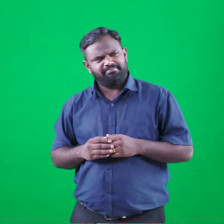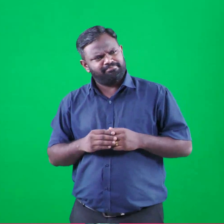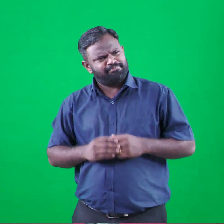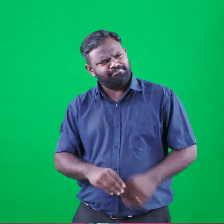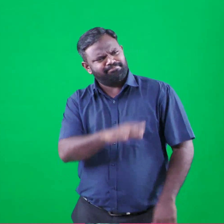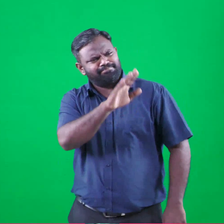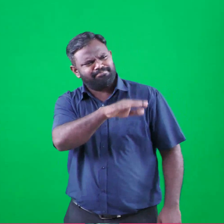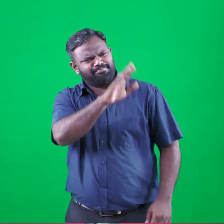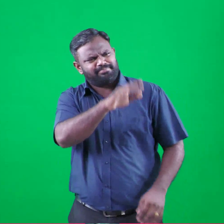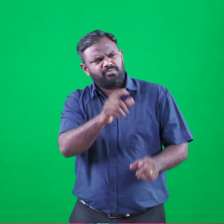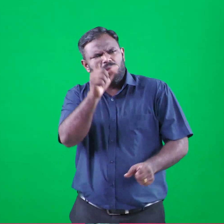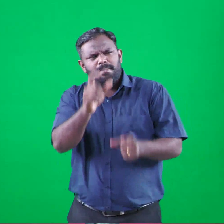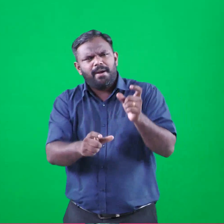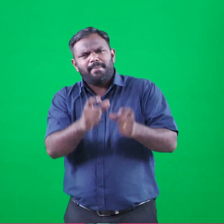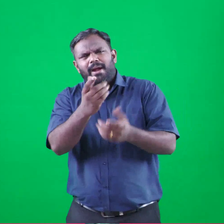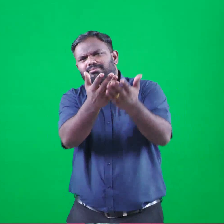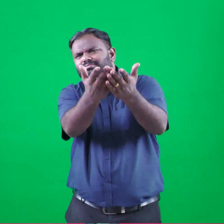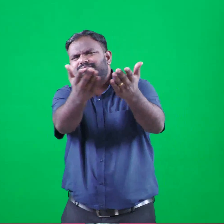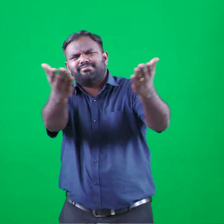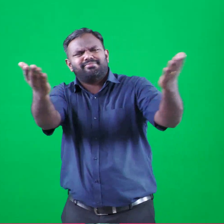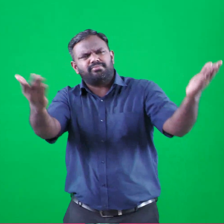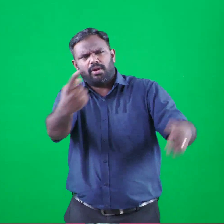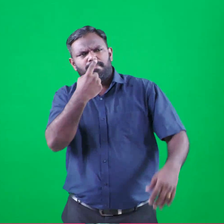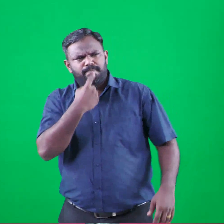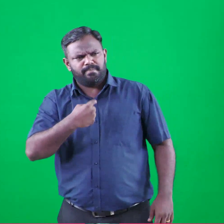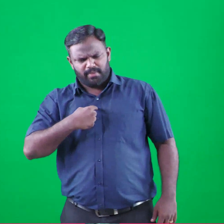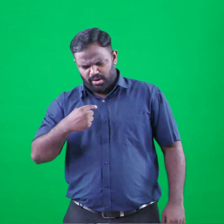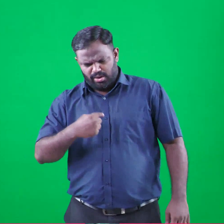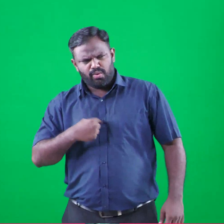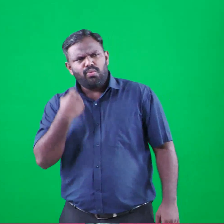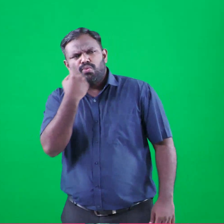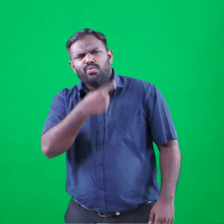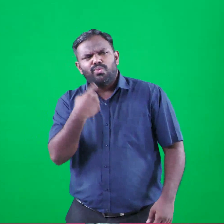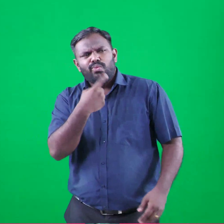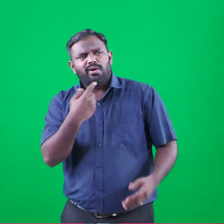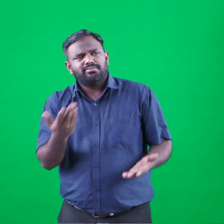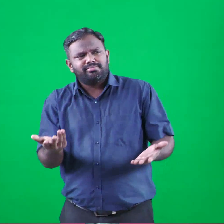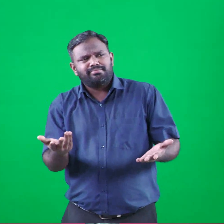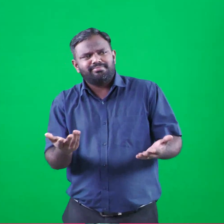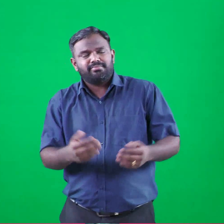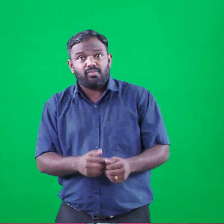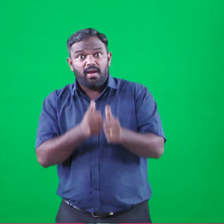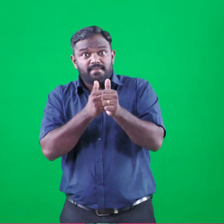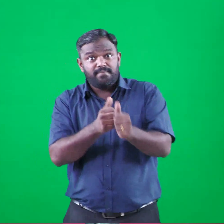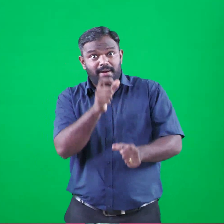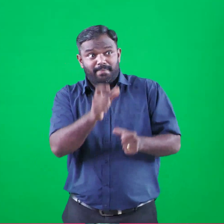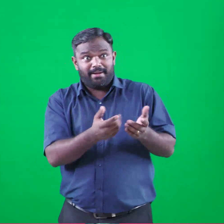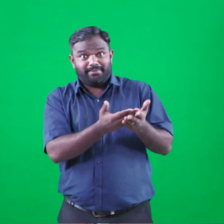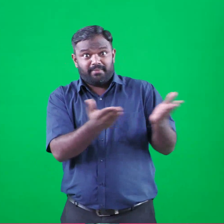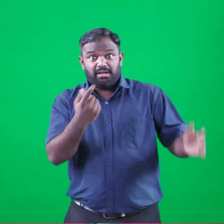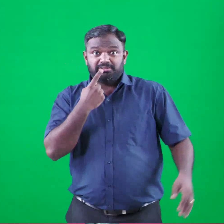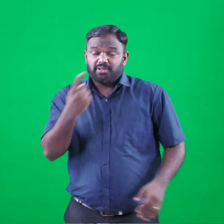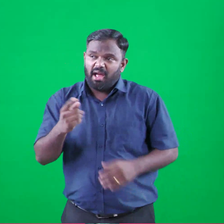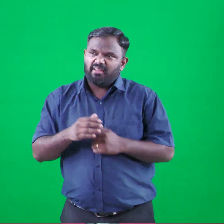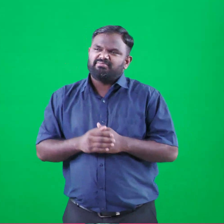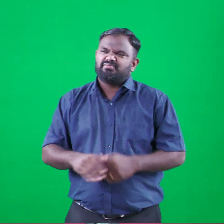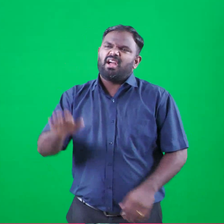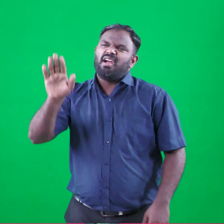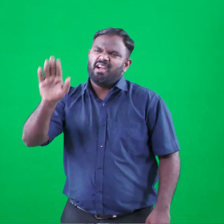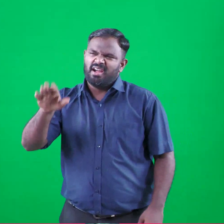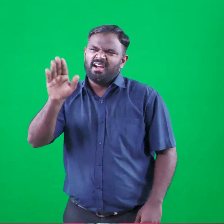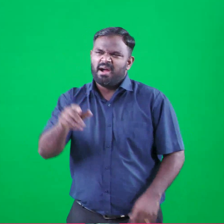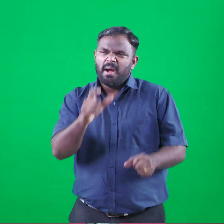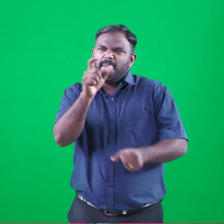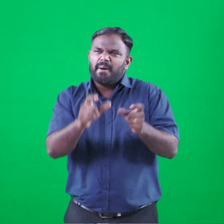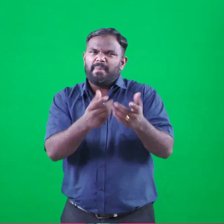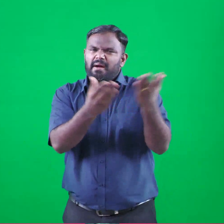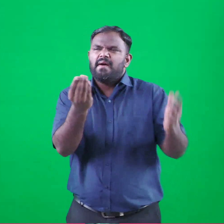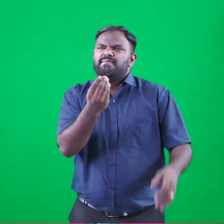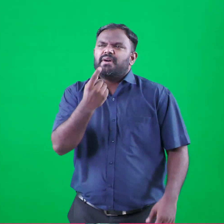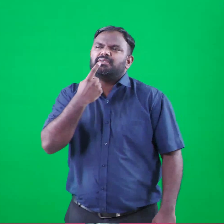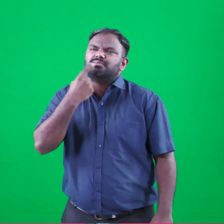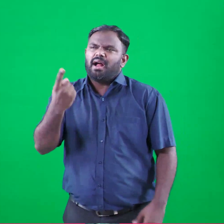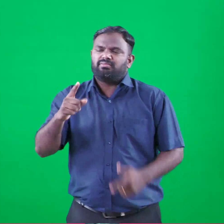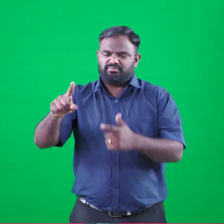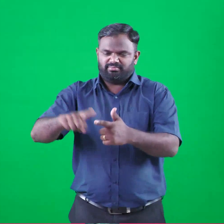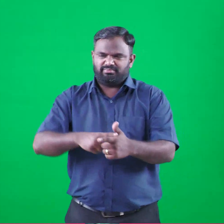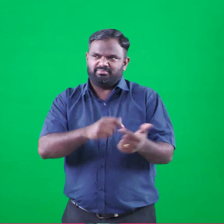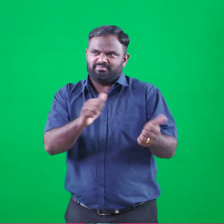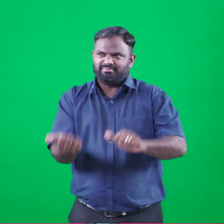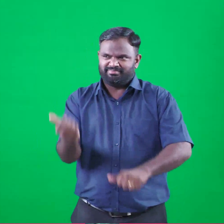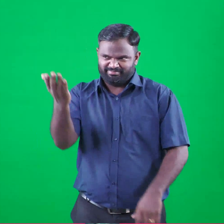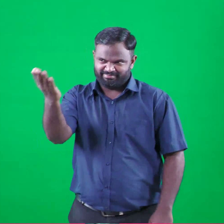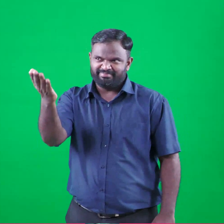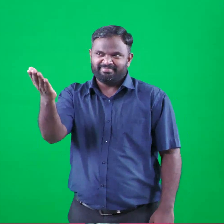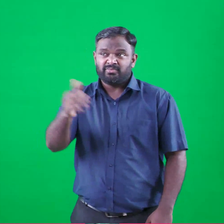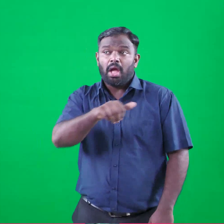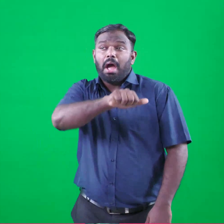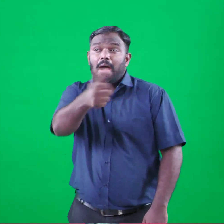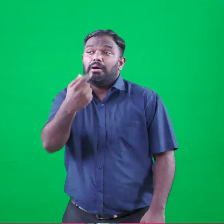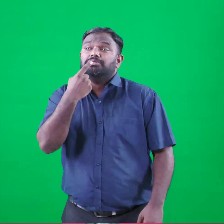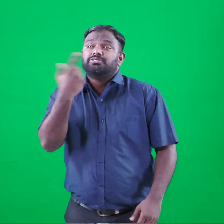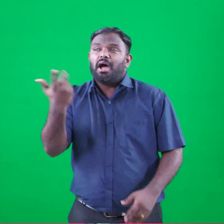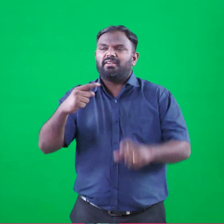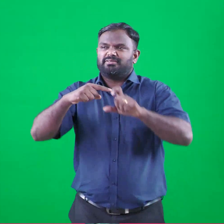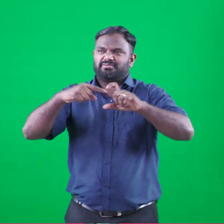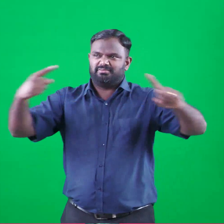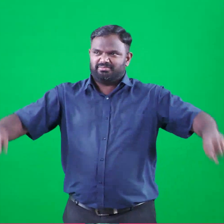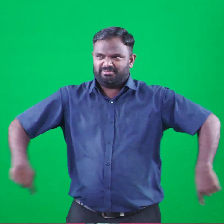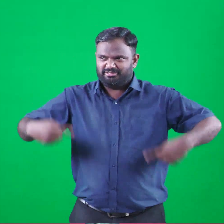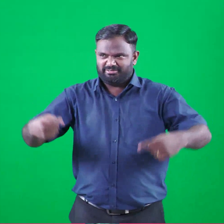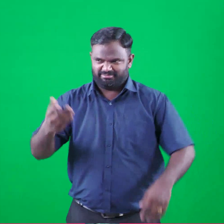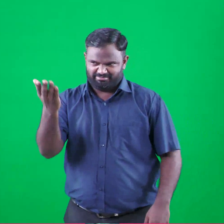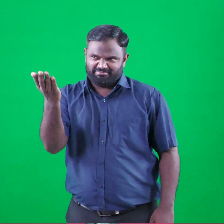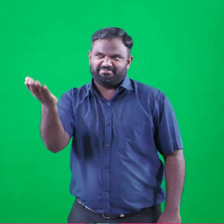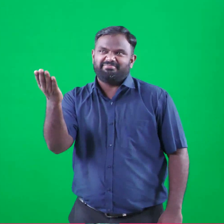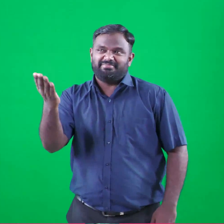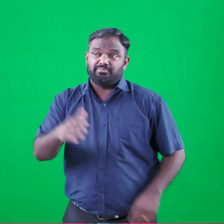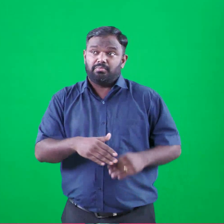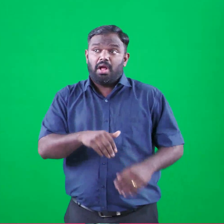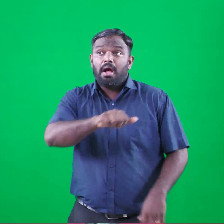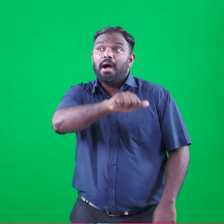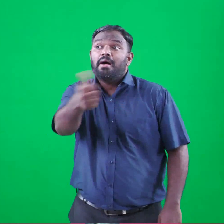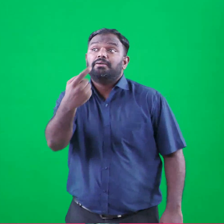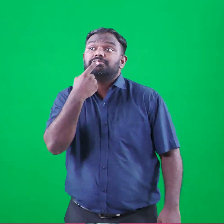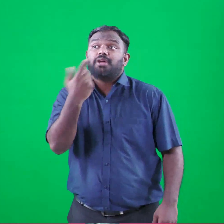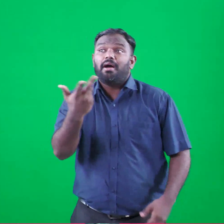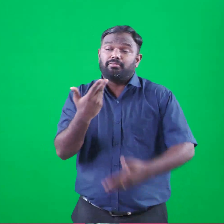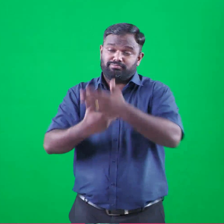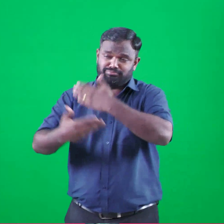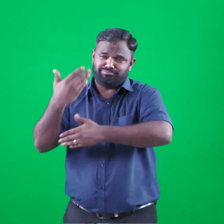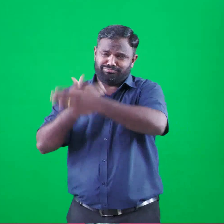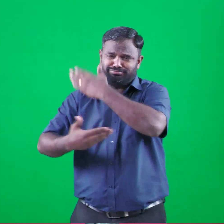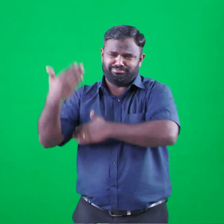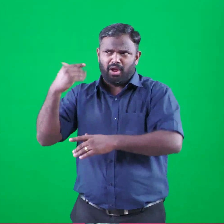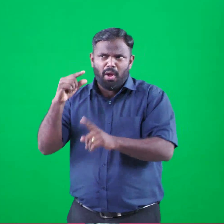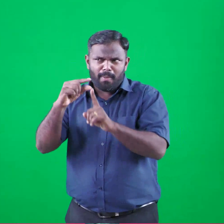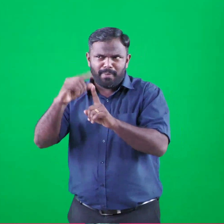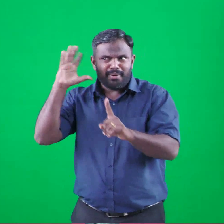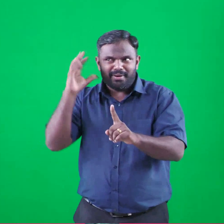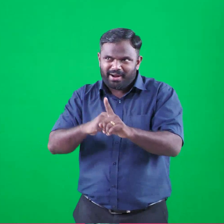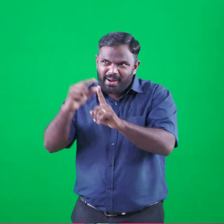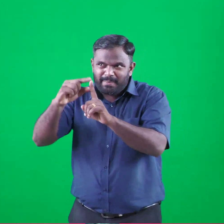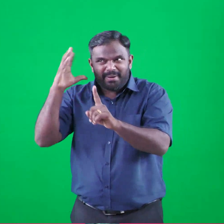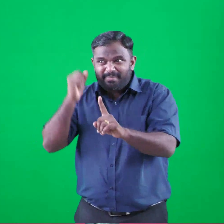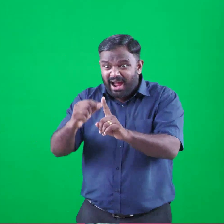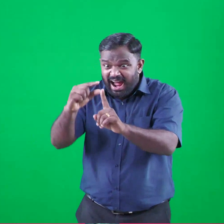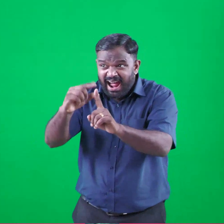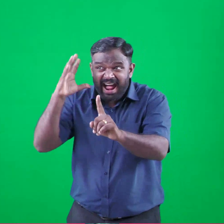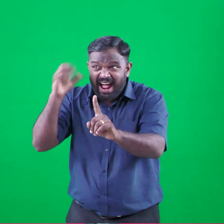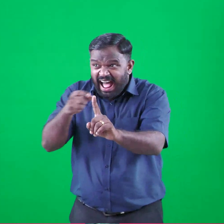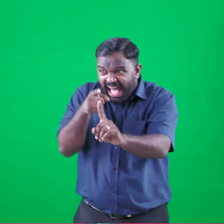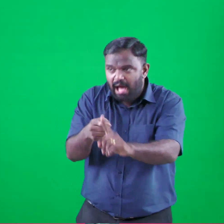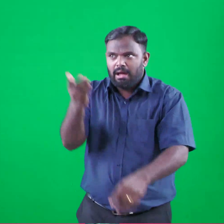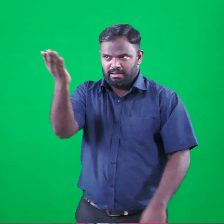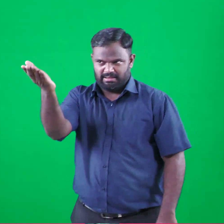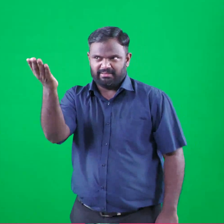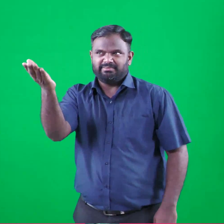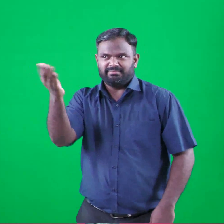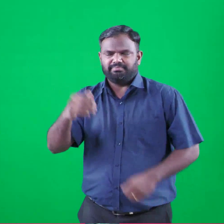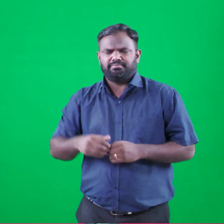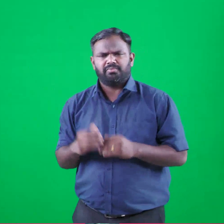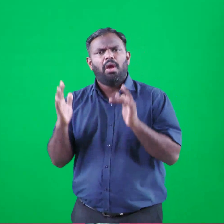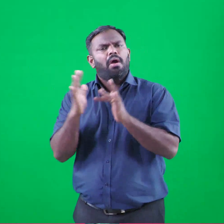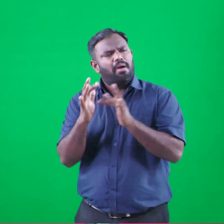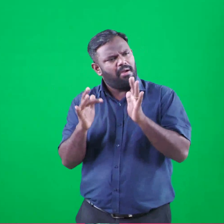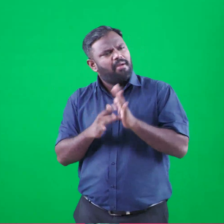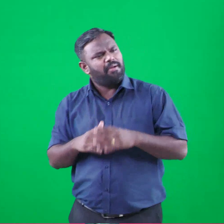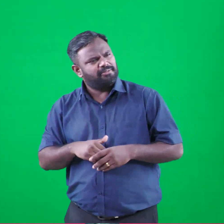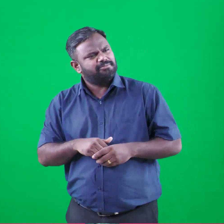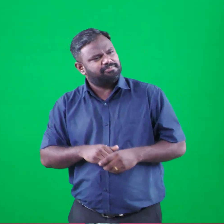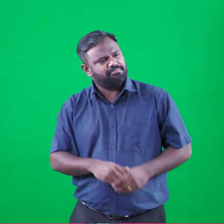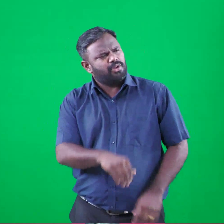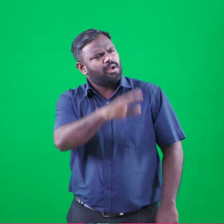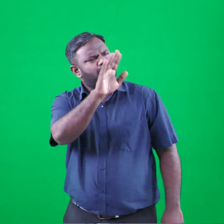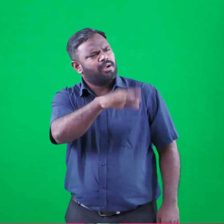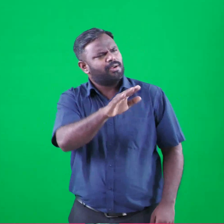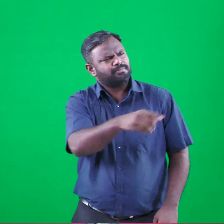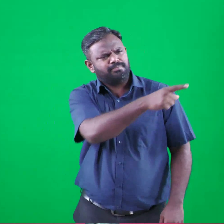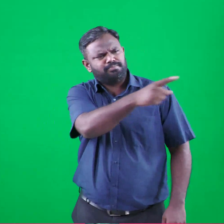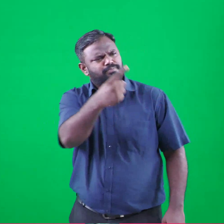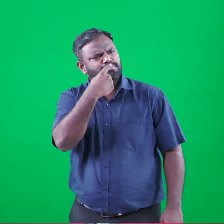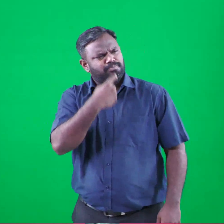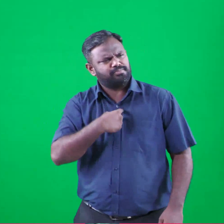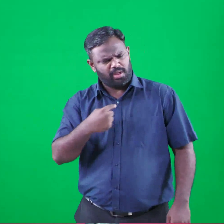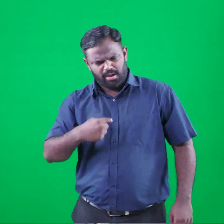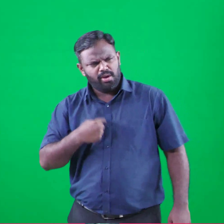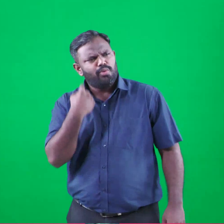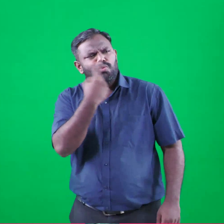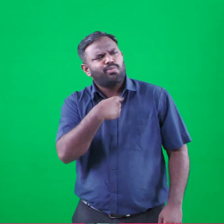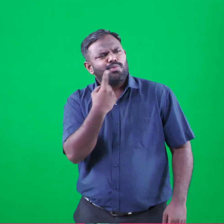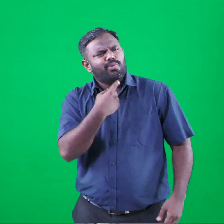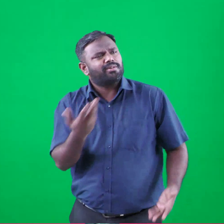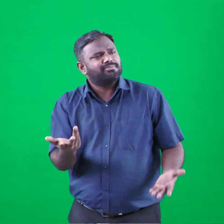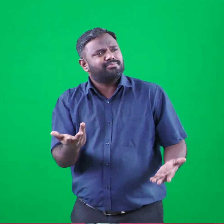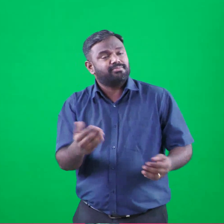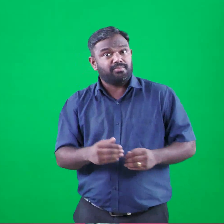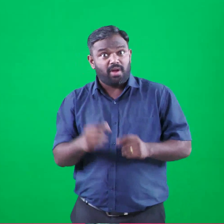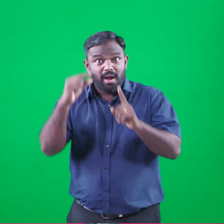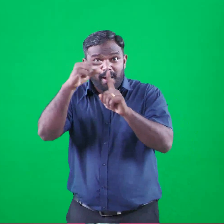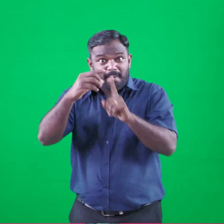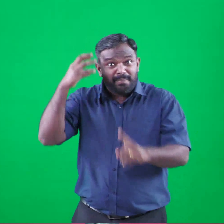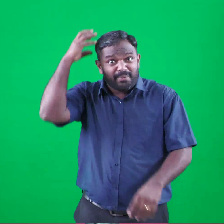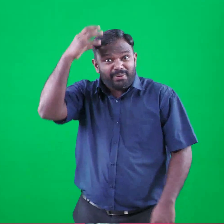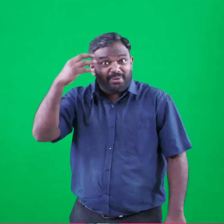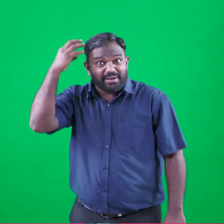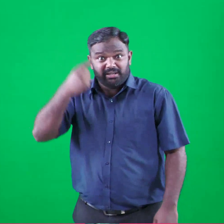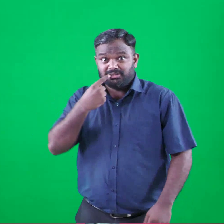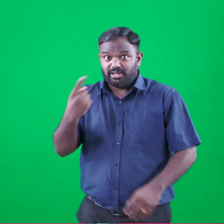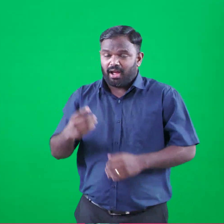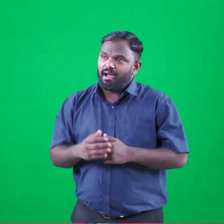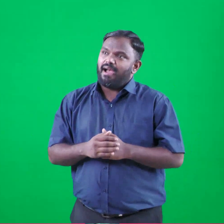They replied, "Some say John the Baptist; others say Elijah; and still others, one of the prophets." "But what about you?" Jesus asked.